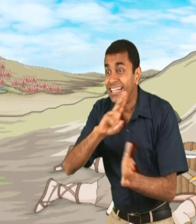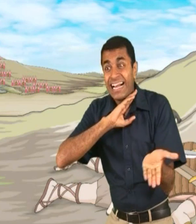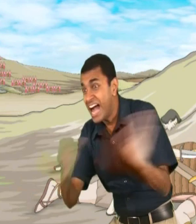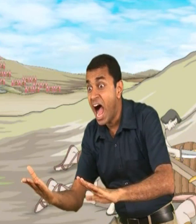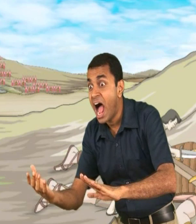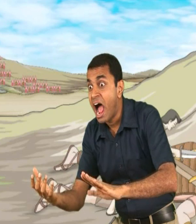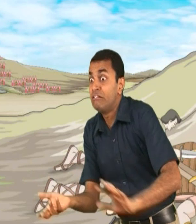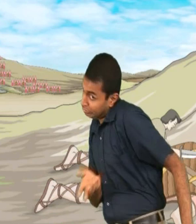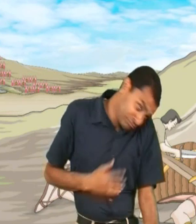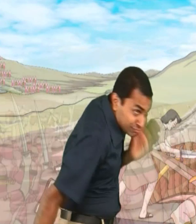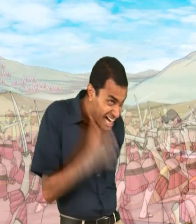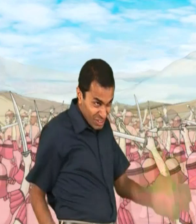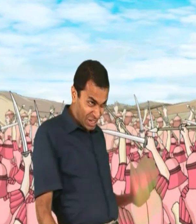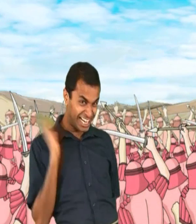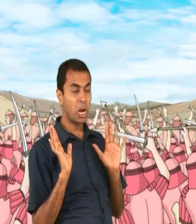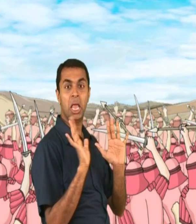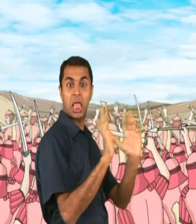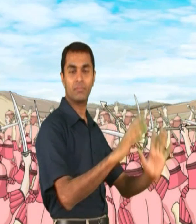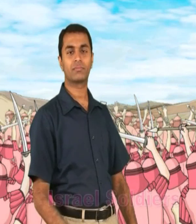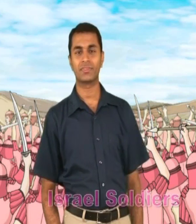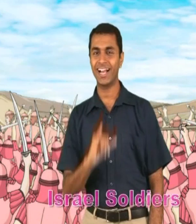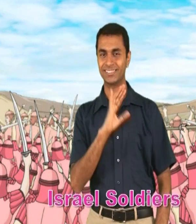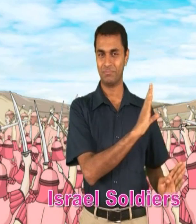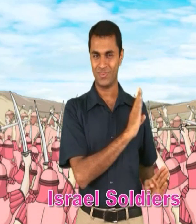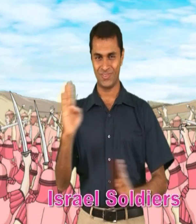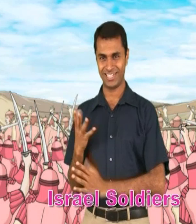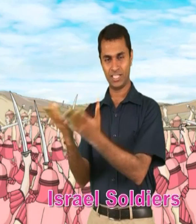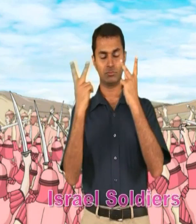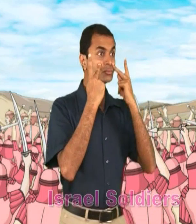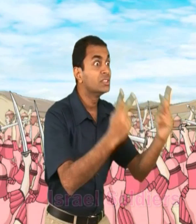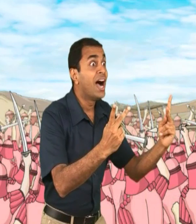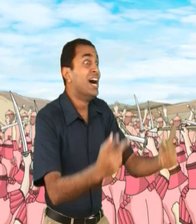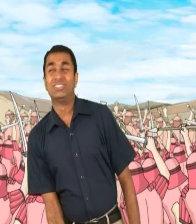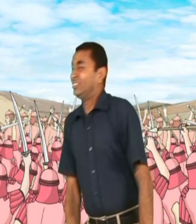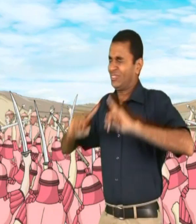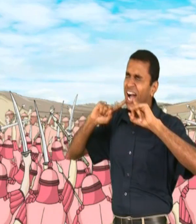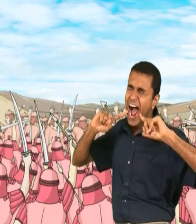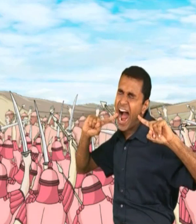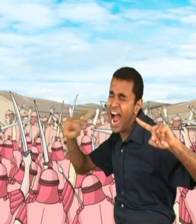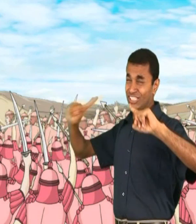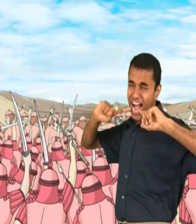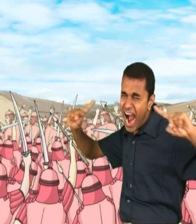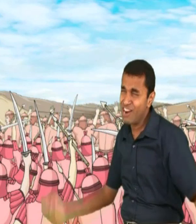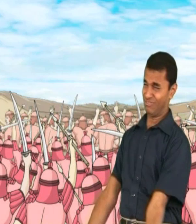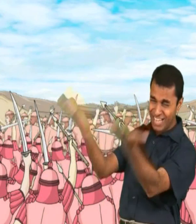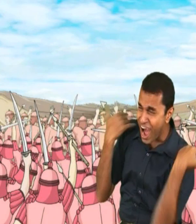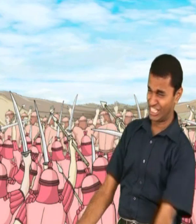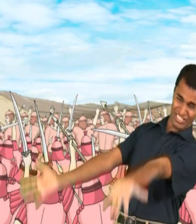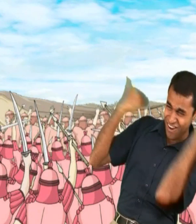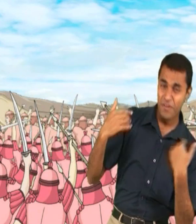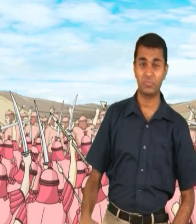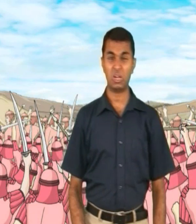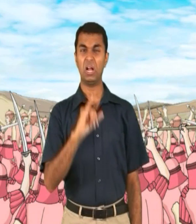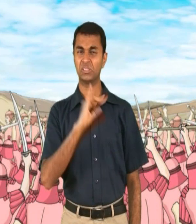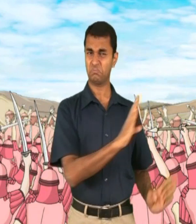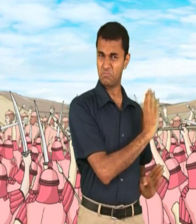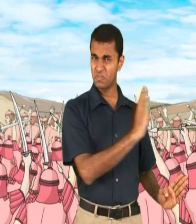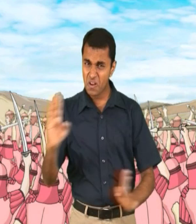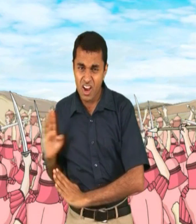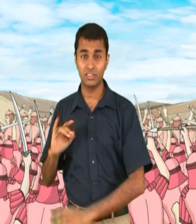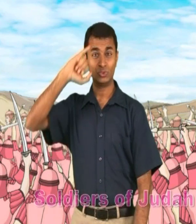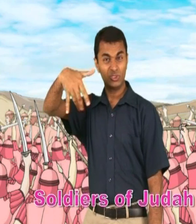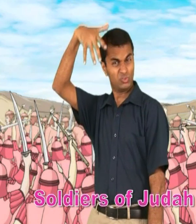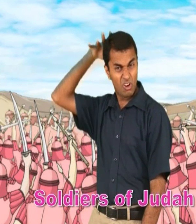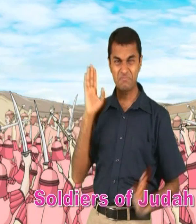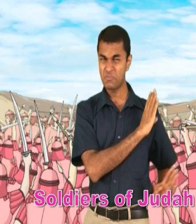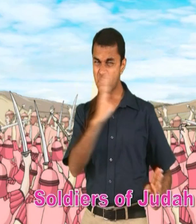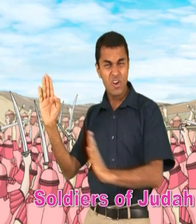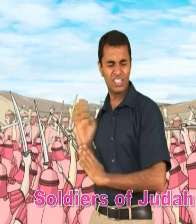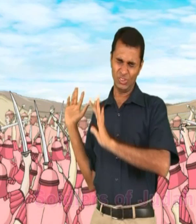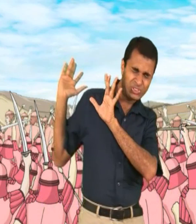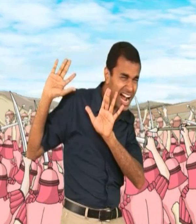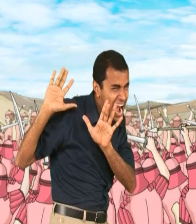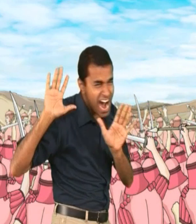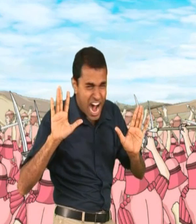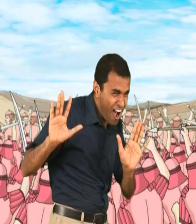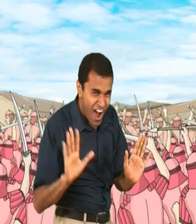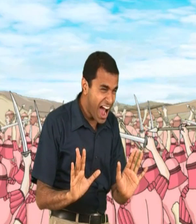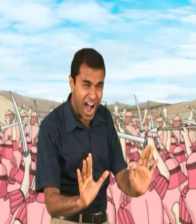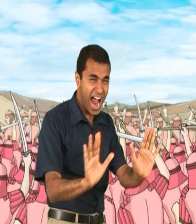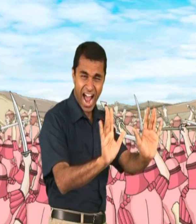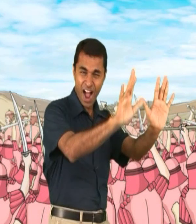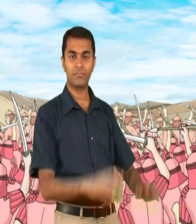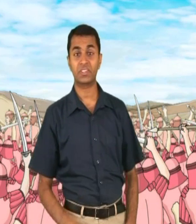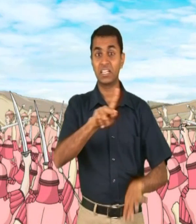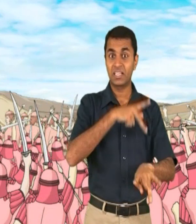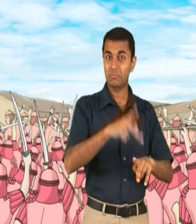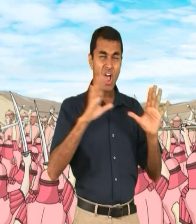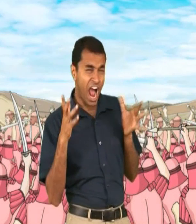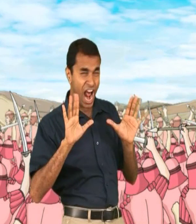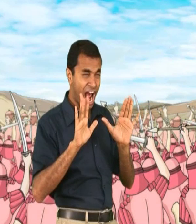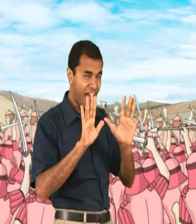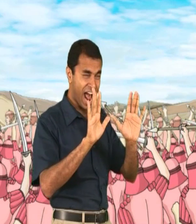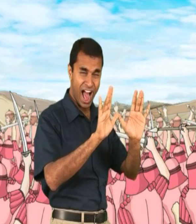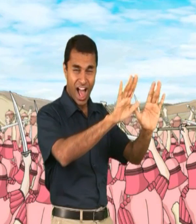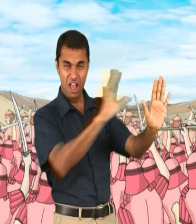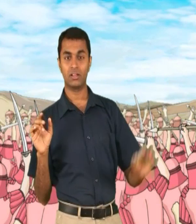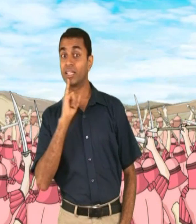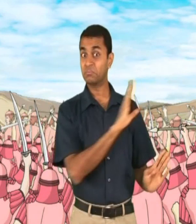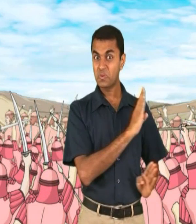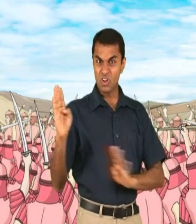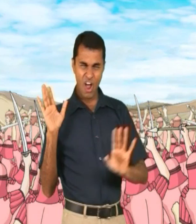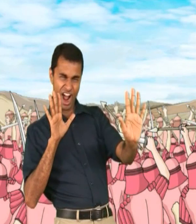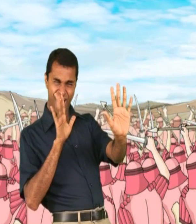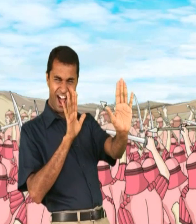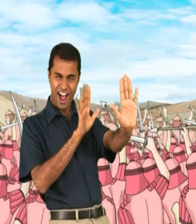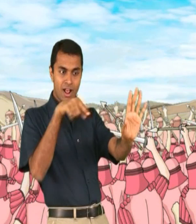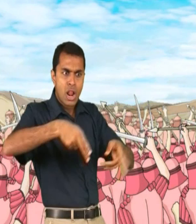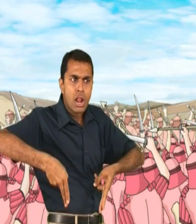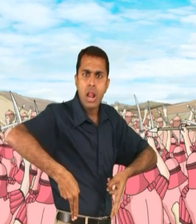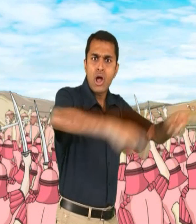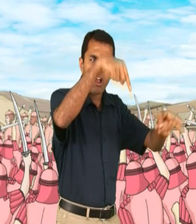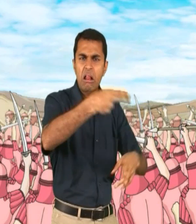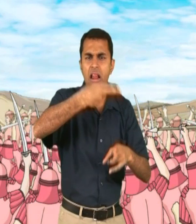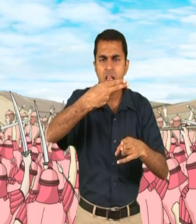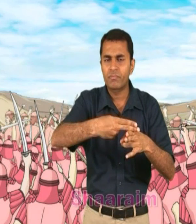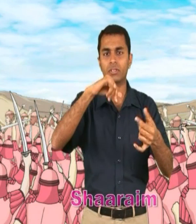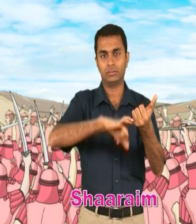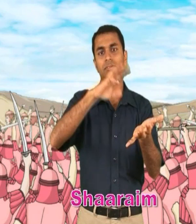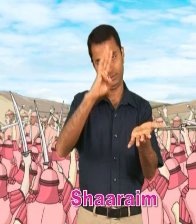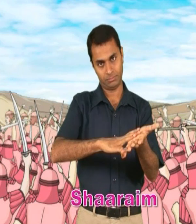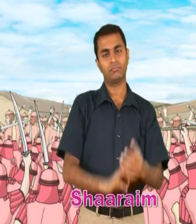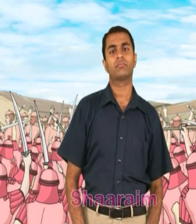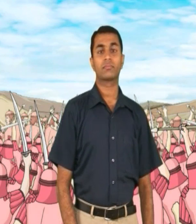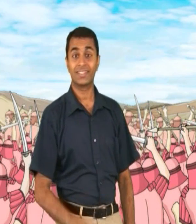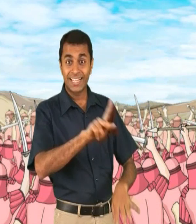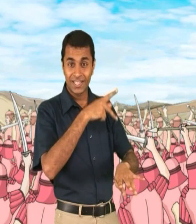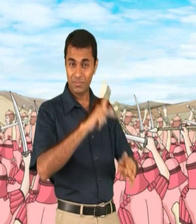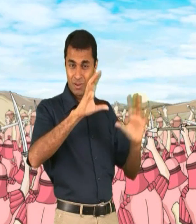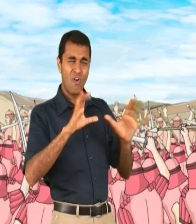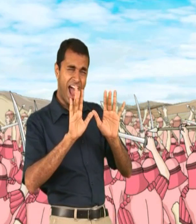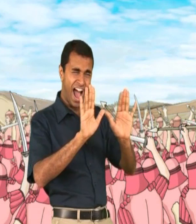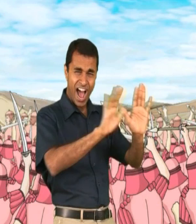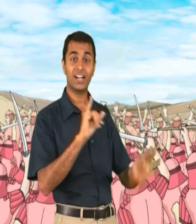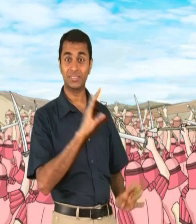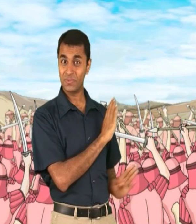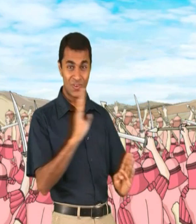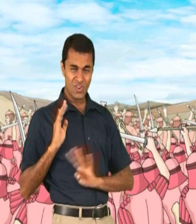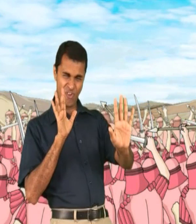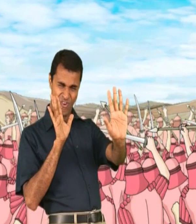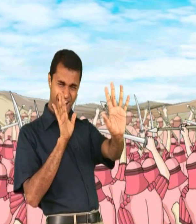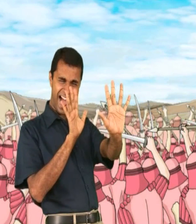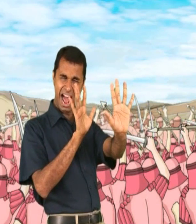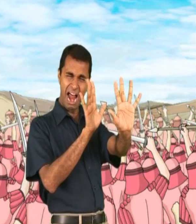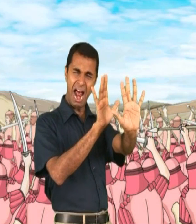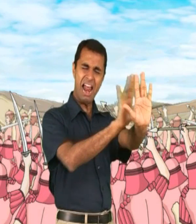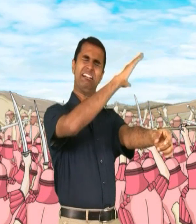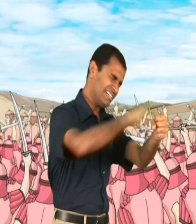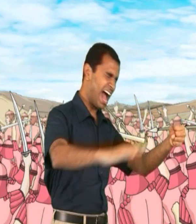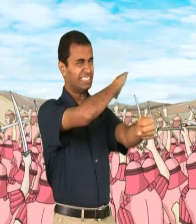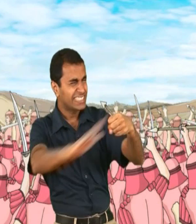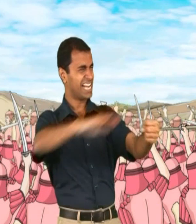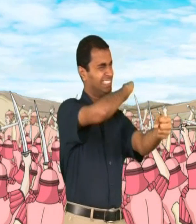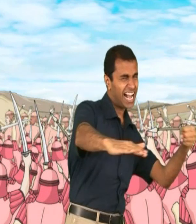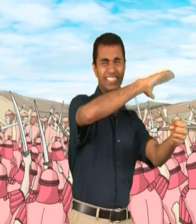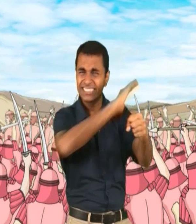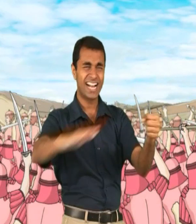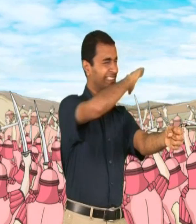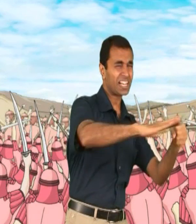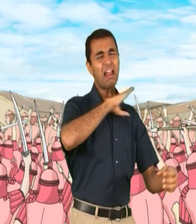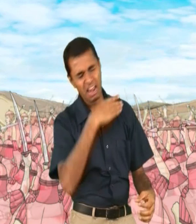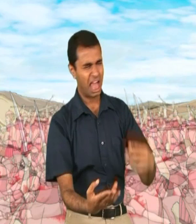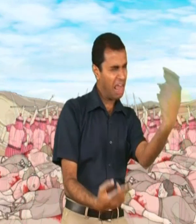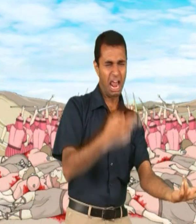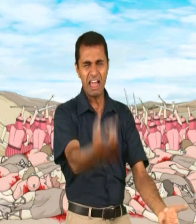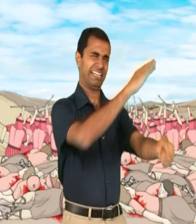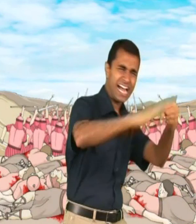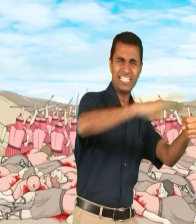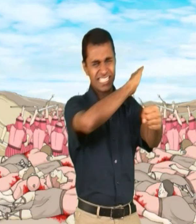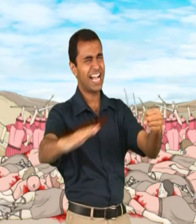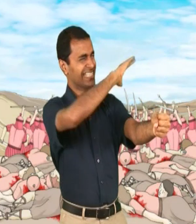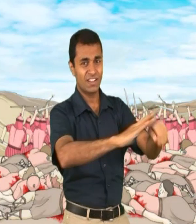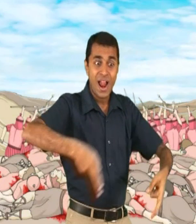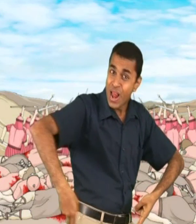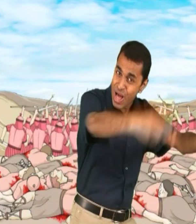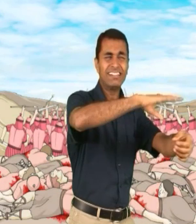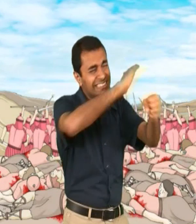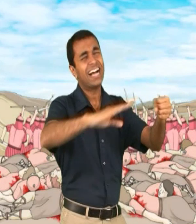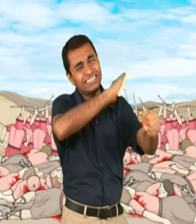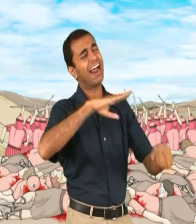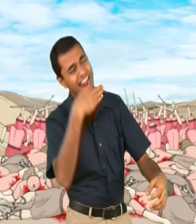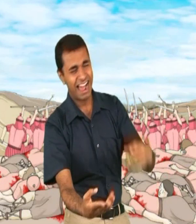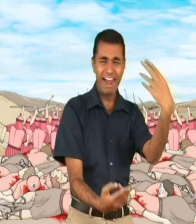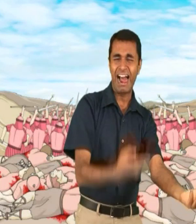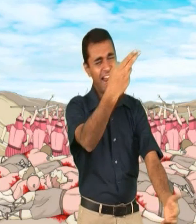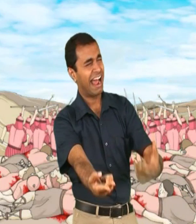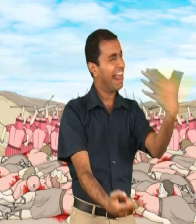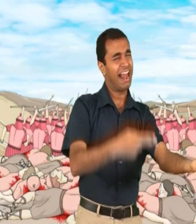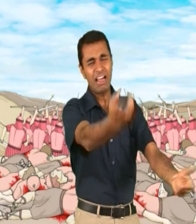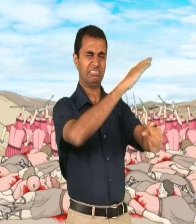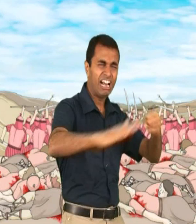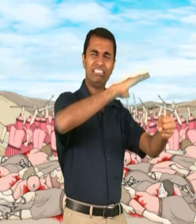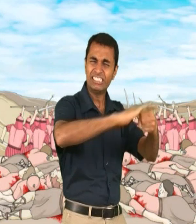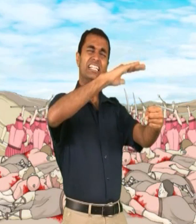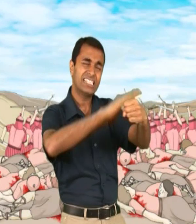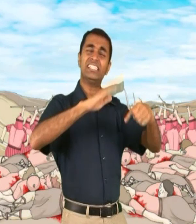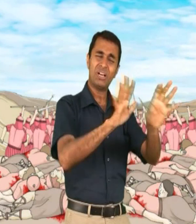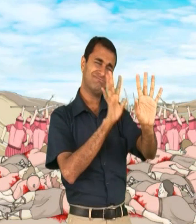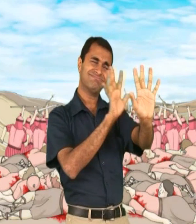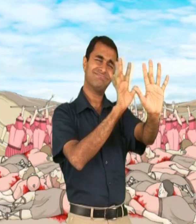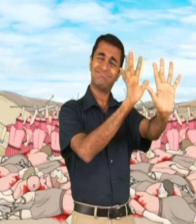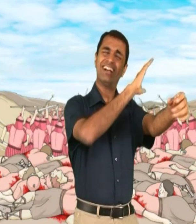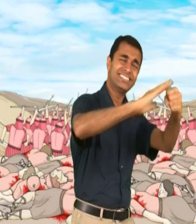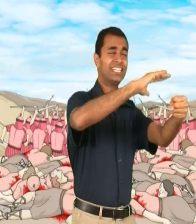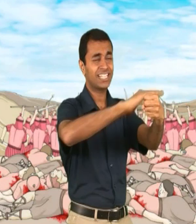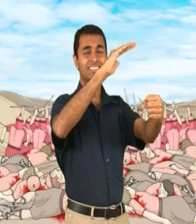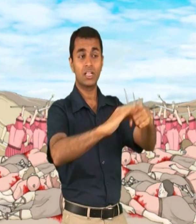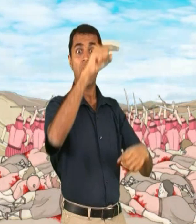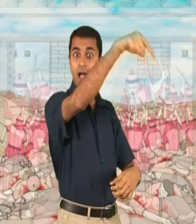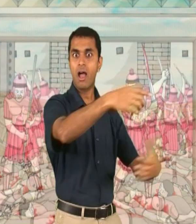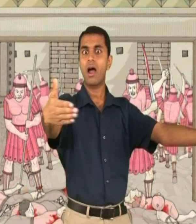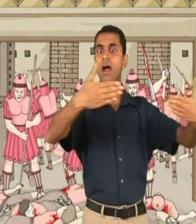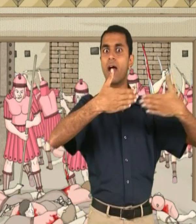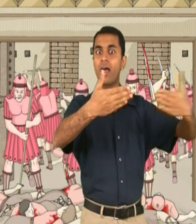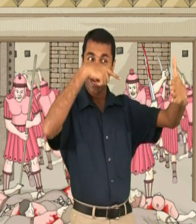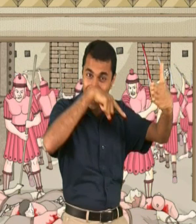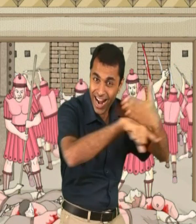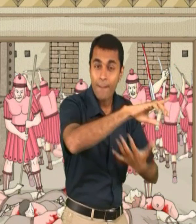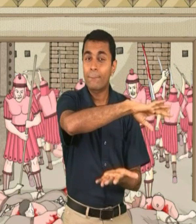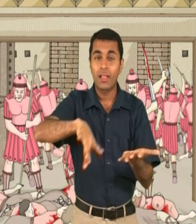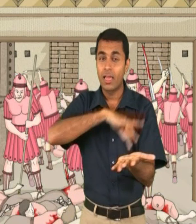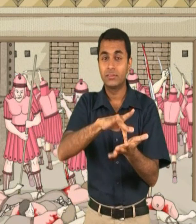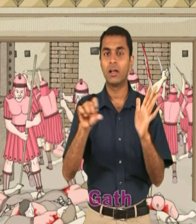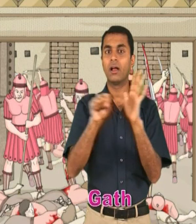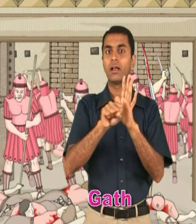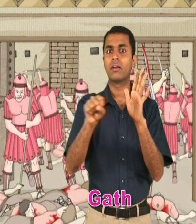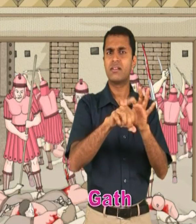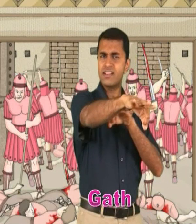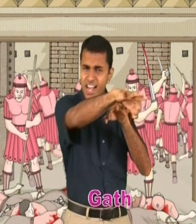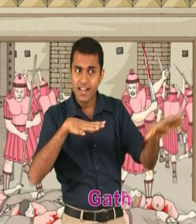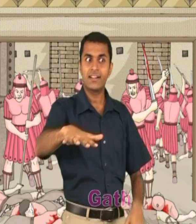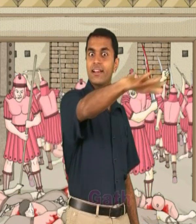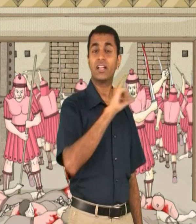Then the men of Israel and Judah charged forward with a shout and pursued the Philistines to the entrance of Gath and to the gates of Ekron.